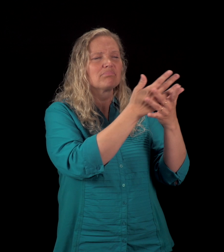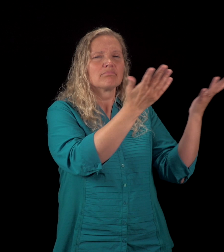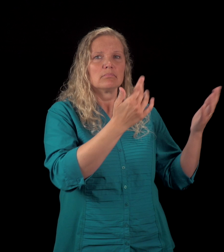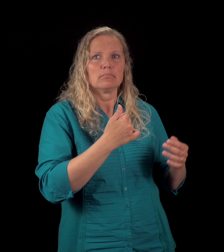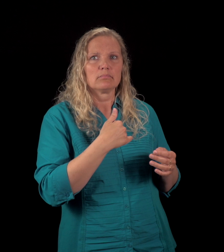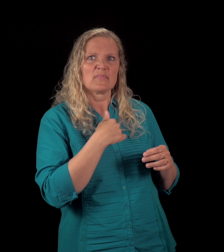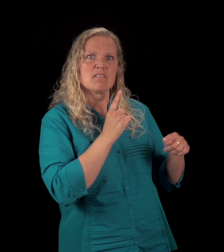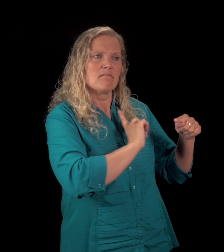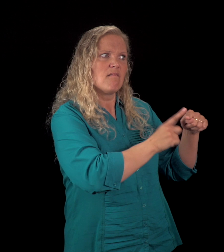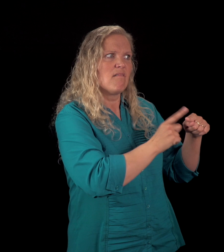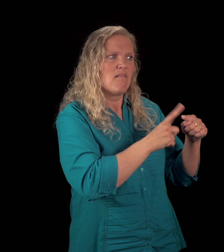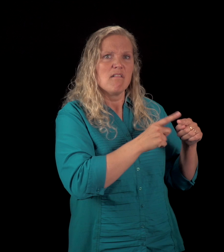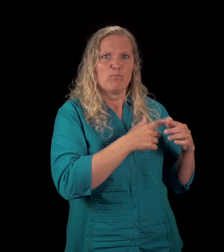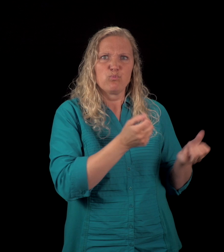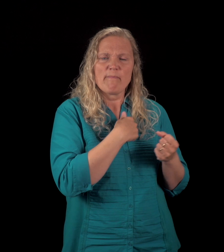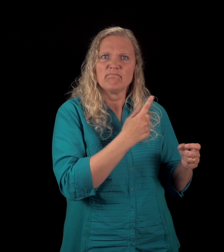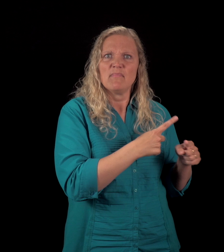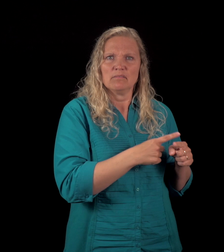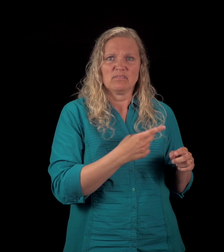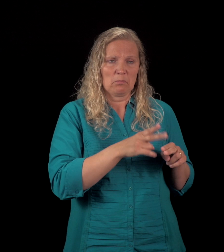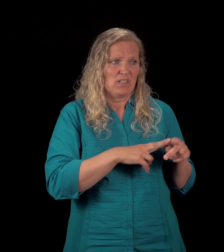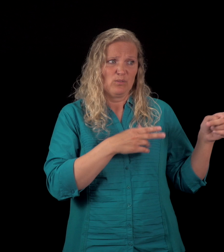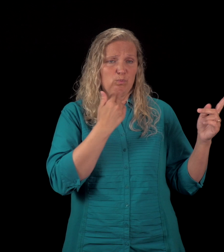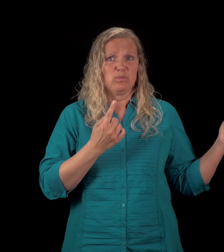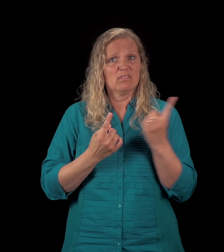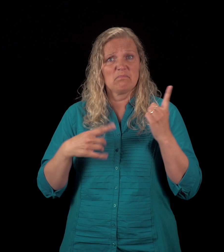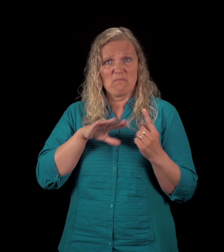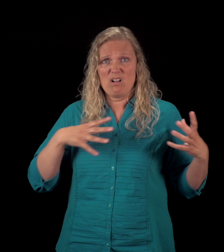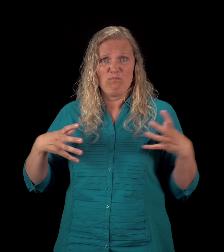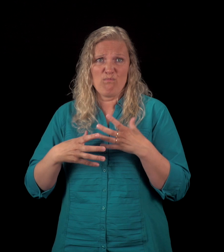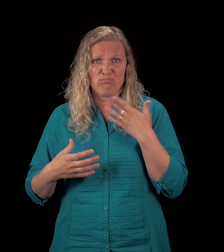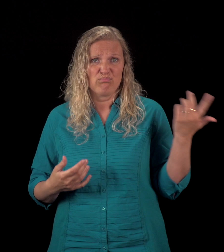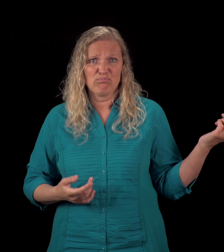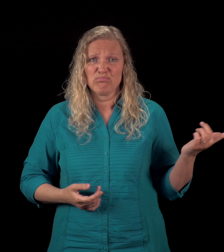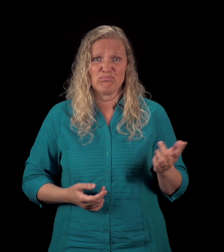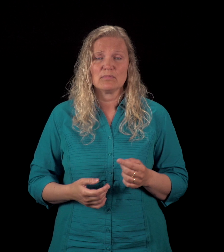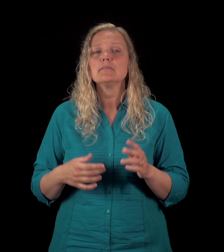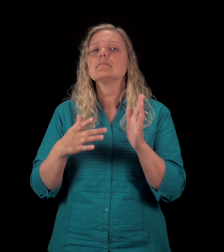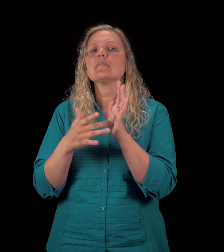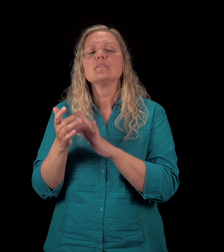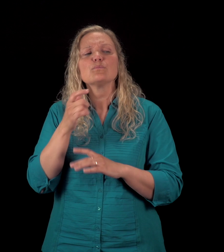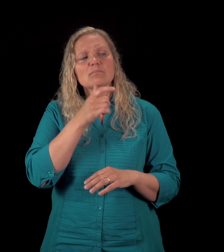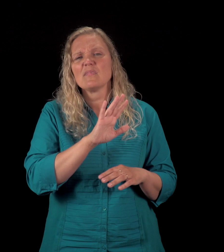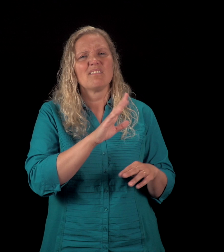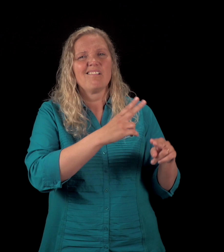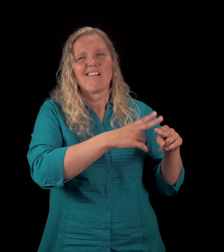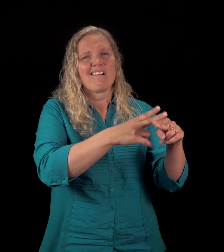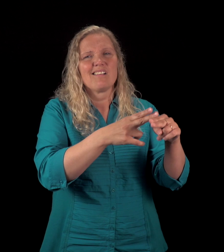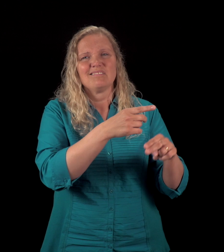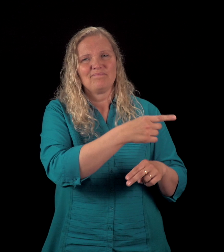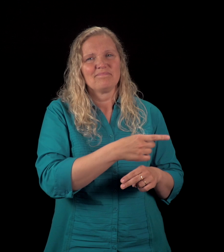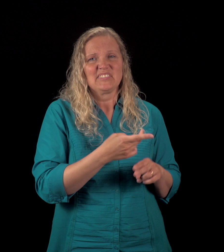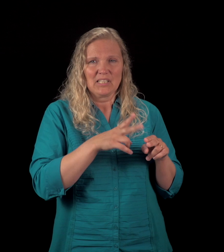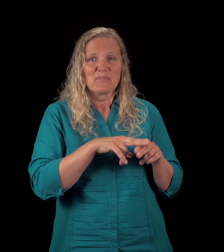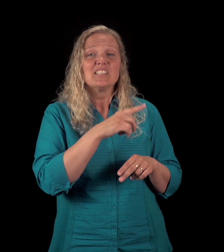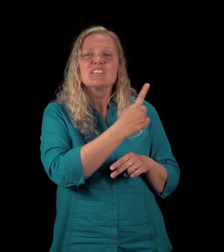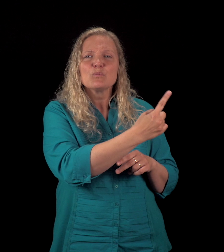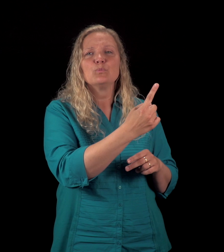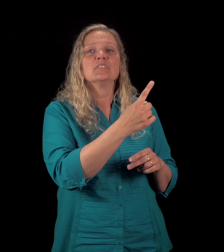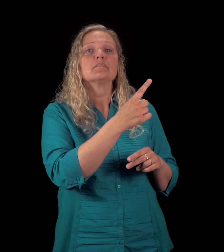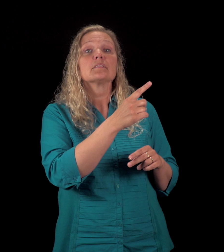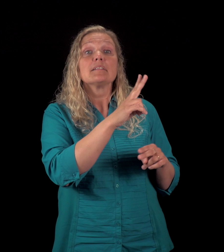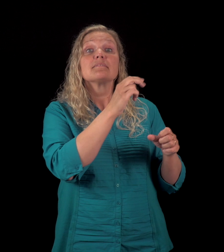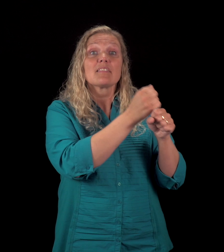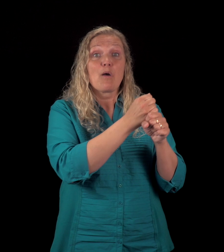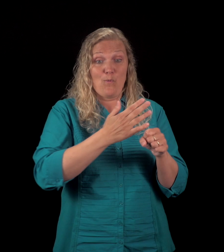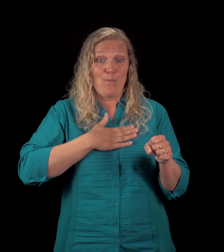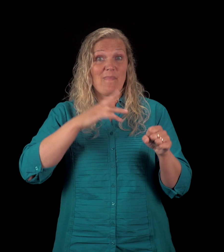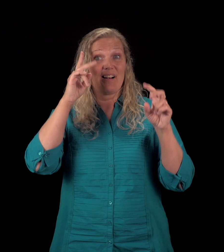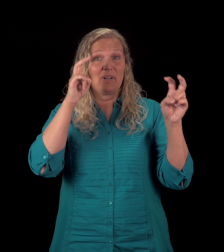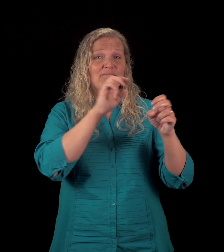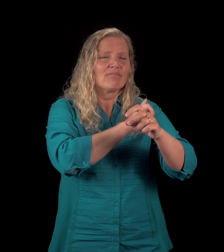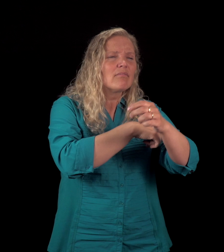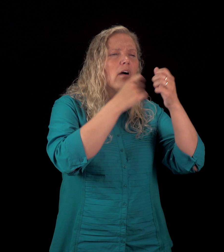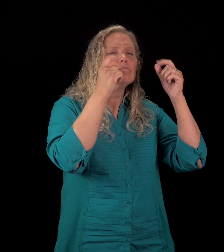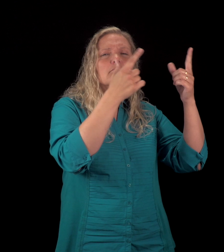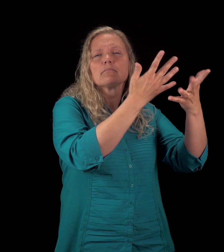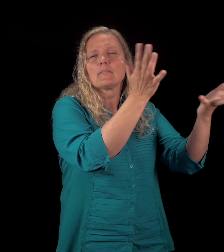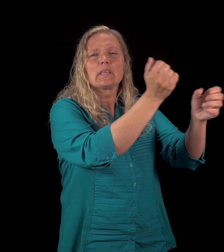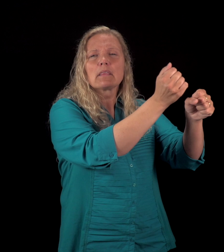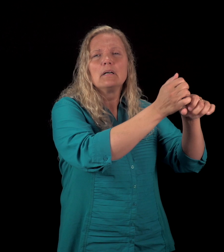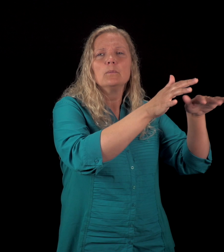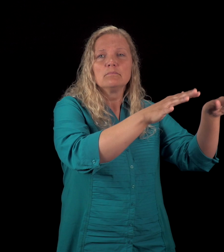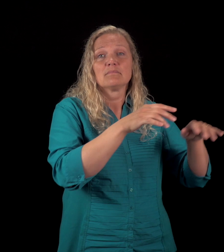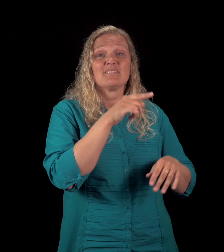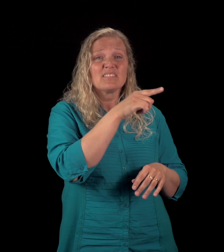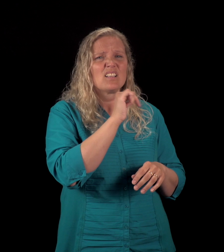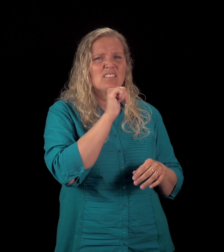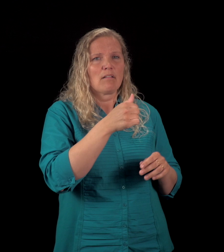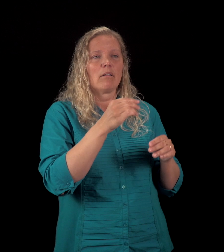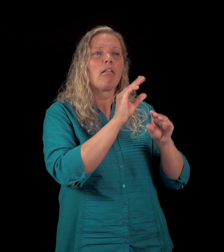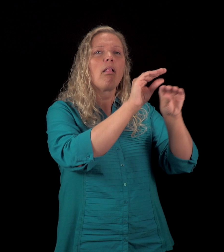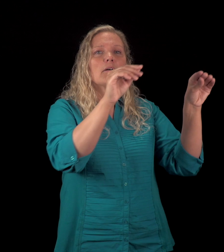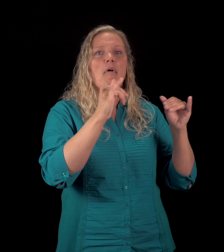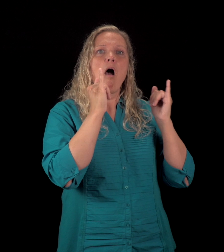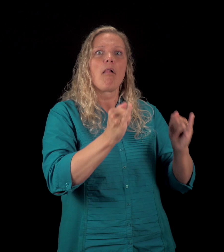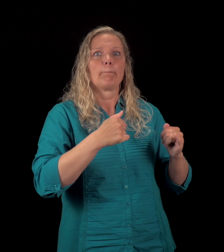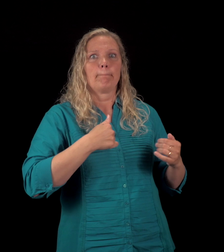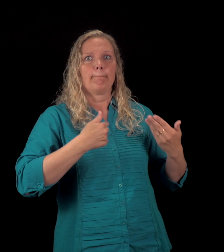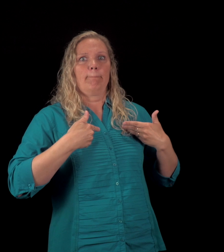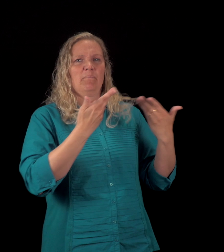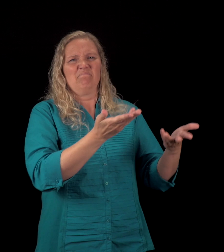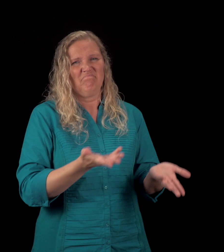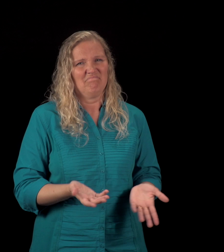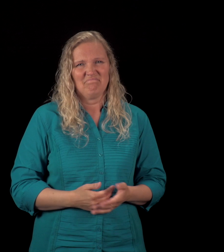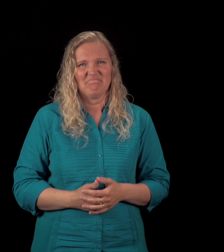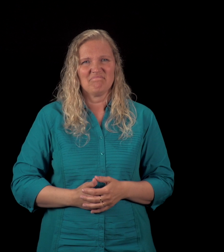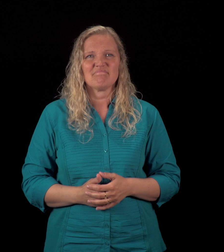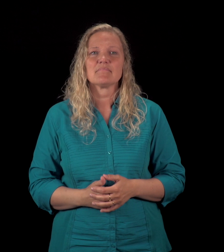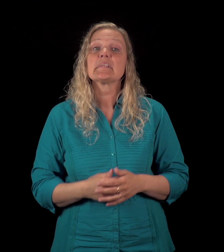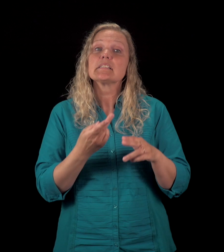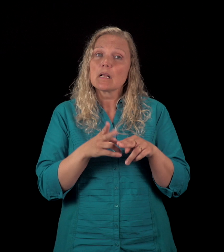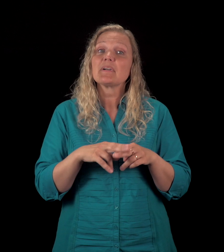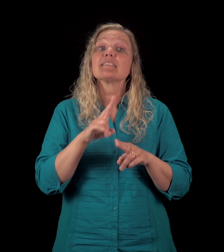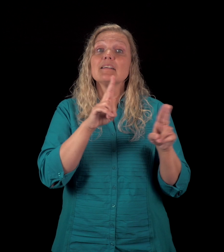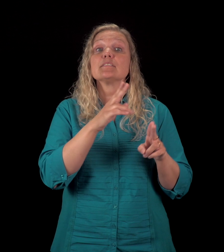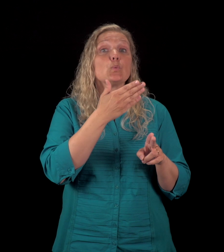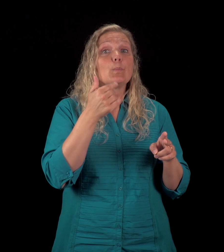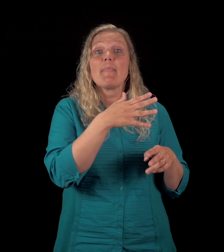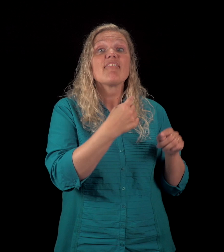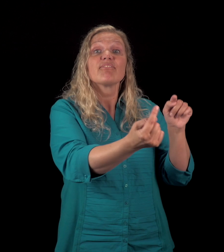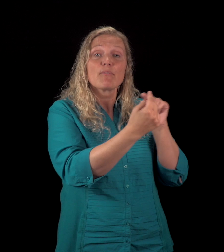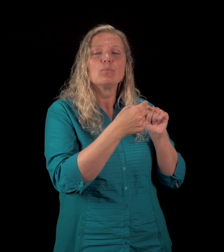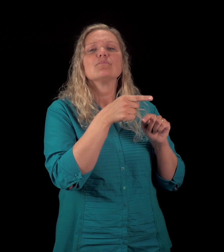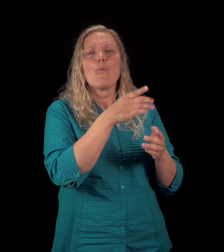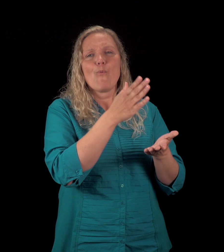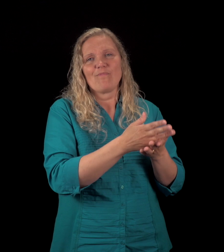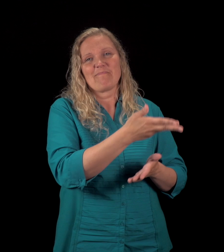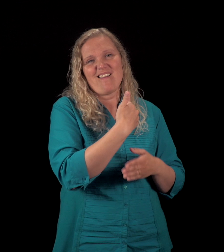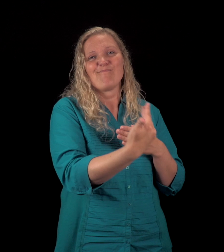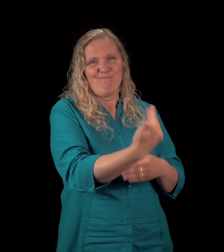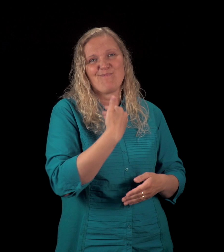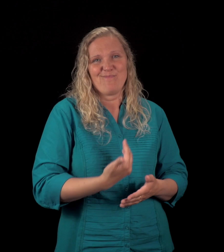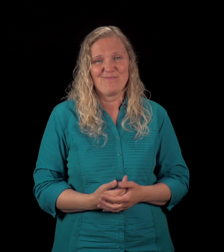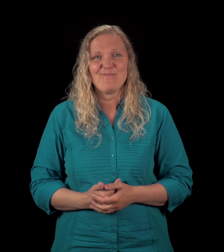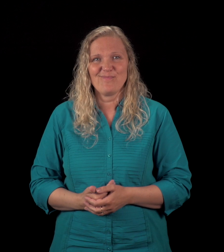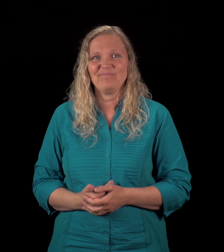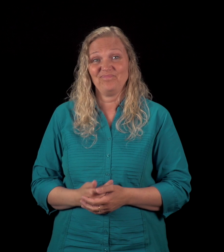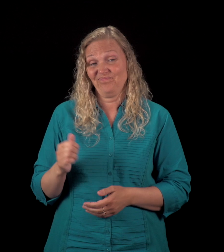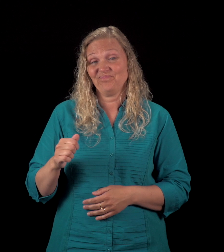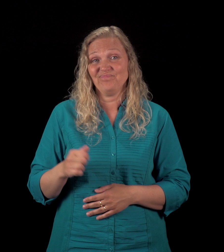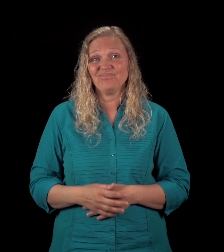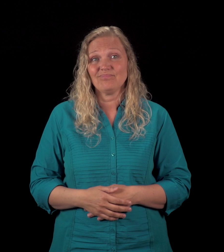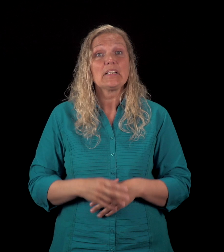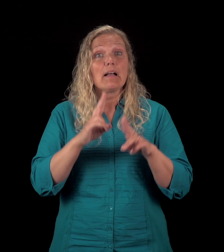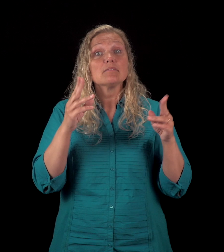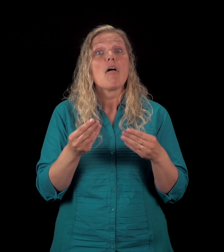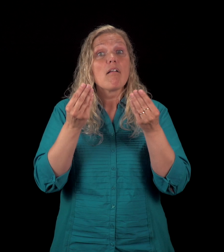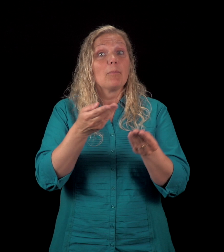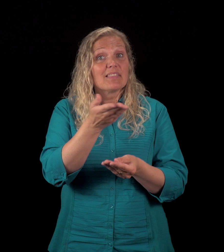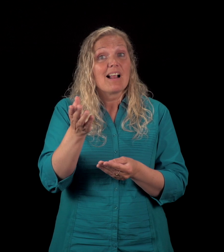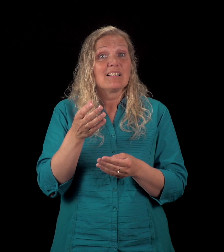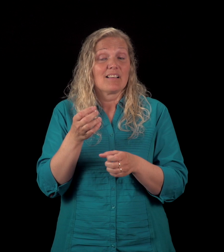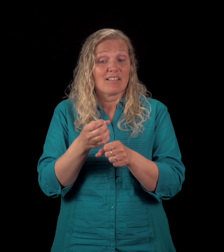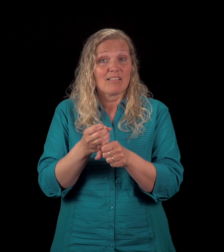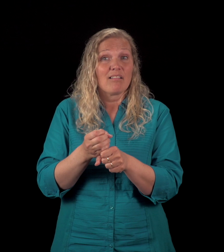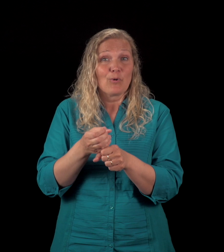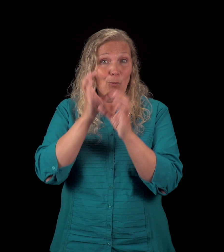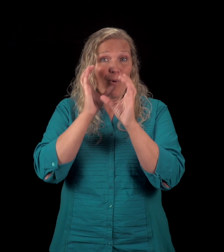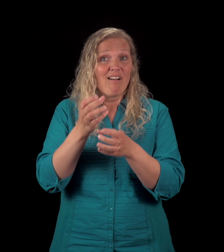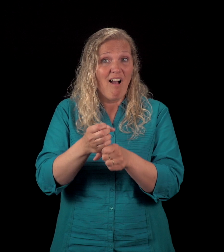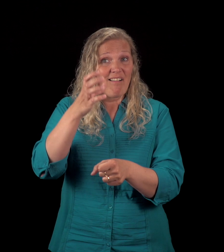“Do not stop him,” Jesus replied. “For no one who performs a miracle in My name can turn around and speak evil of Me. For whoever is not against us is for us.